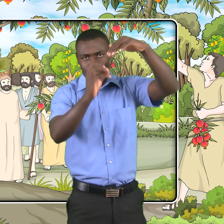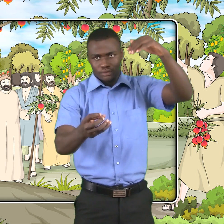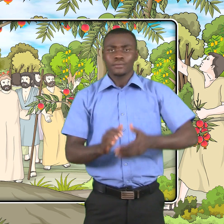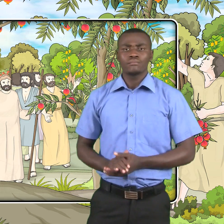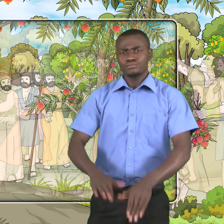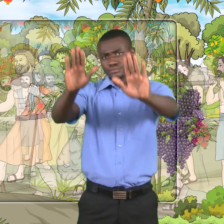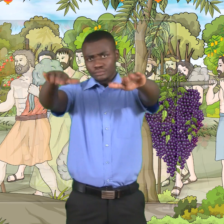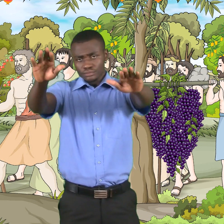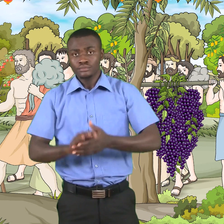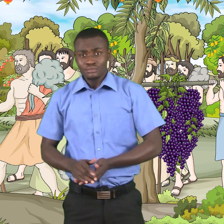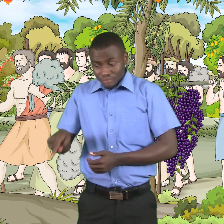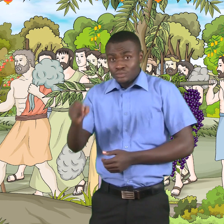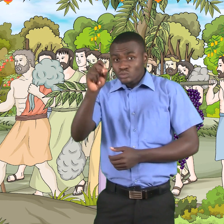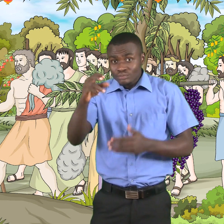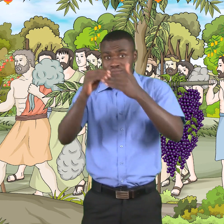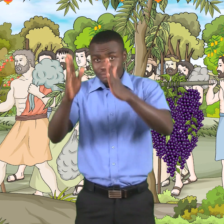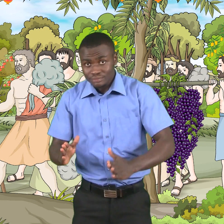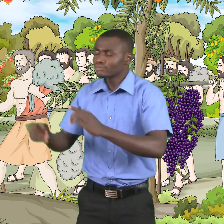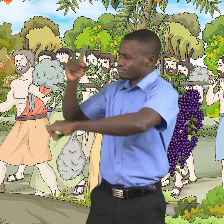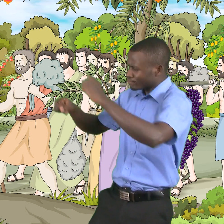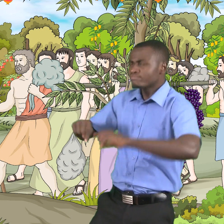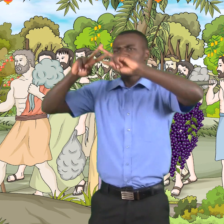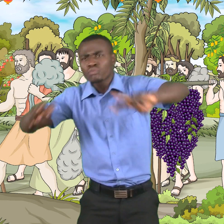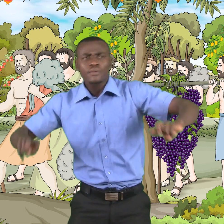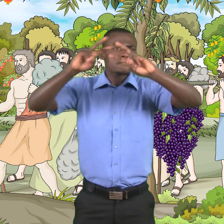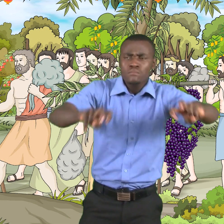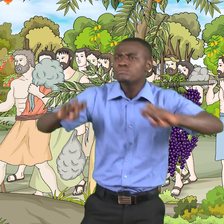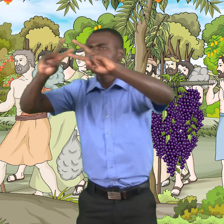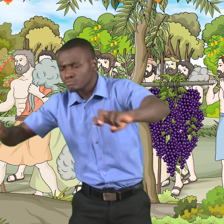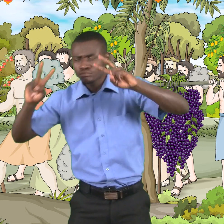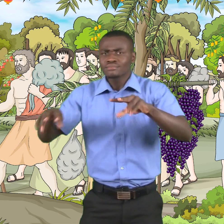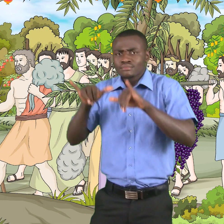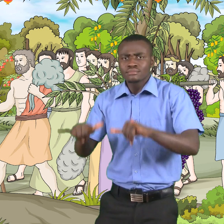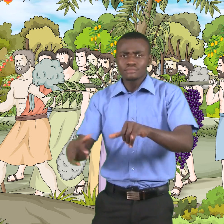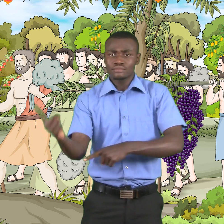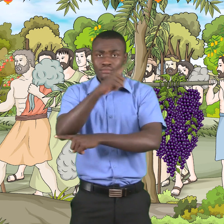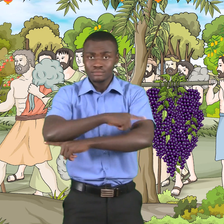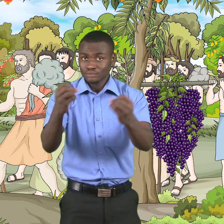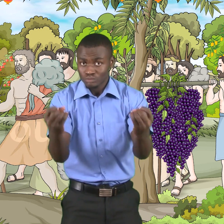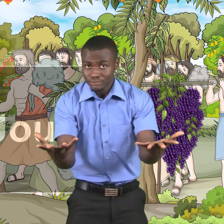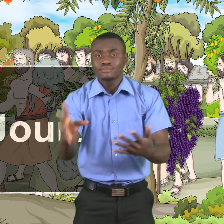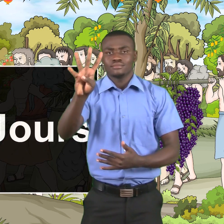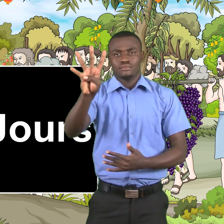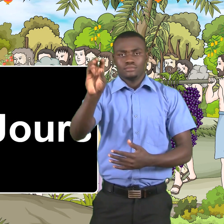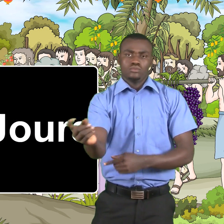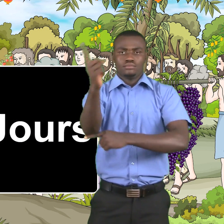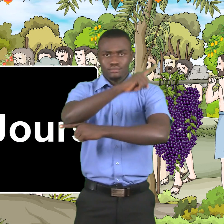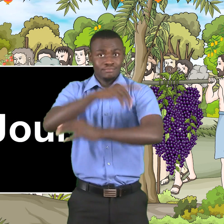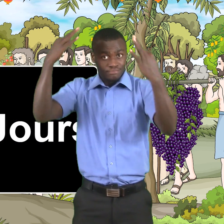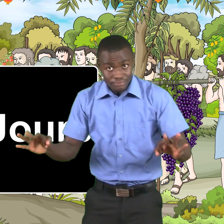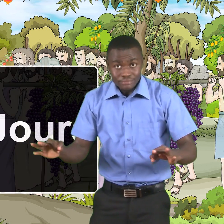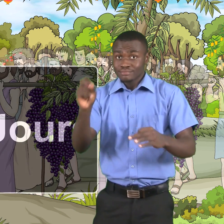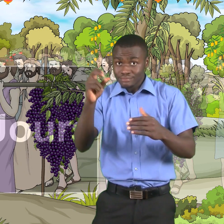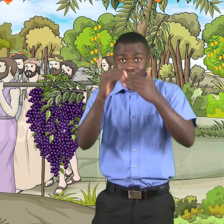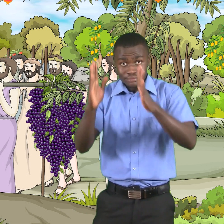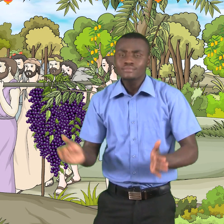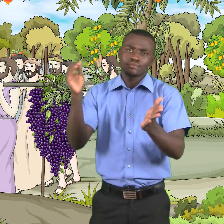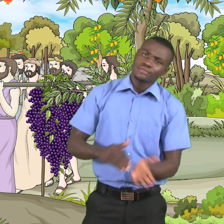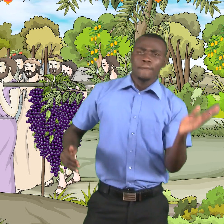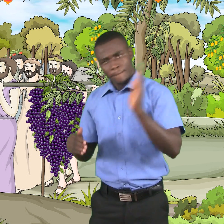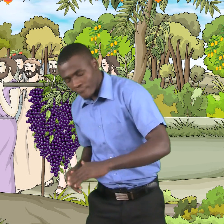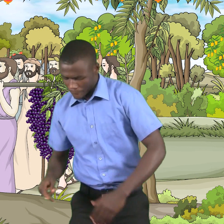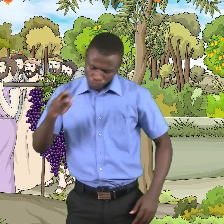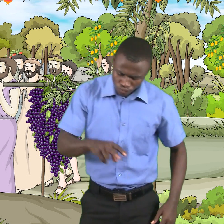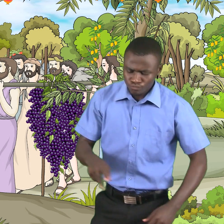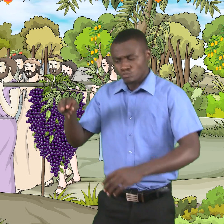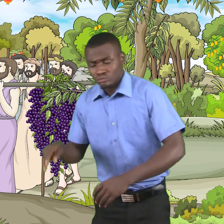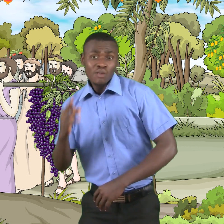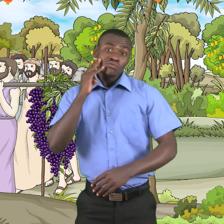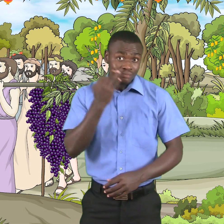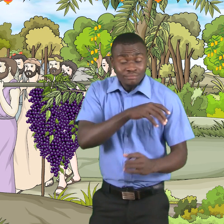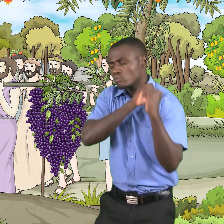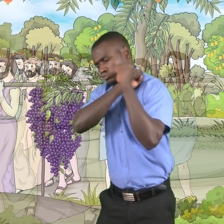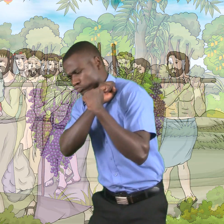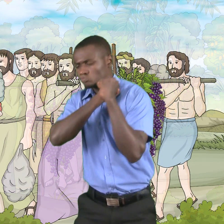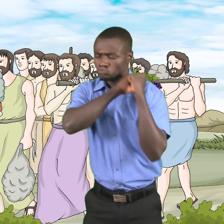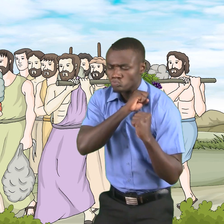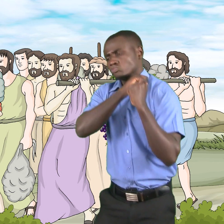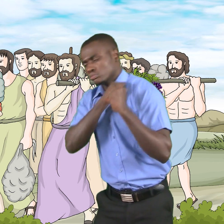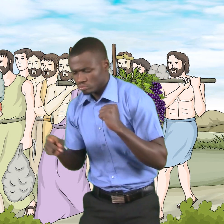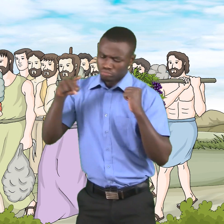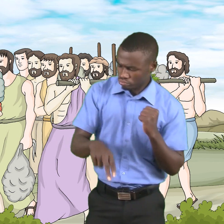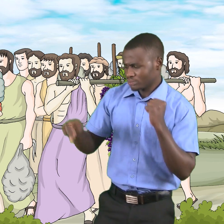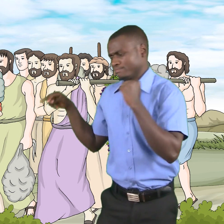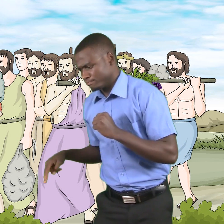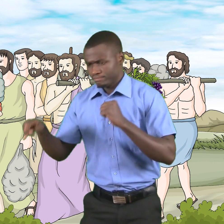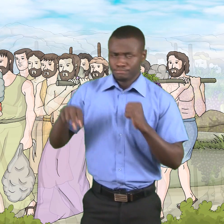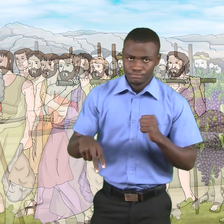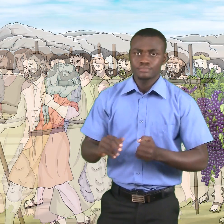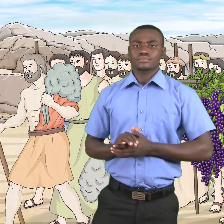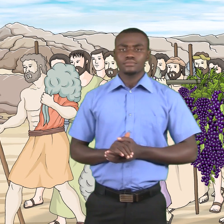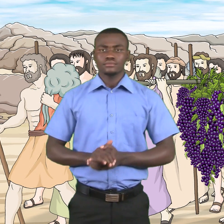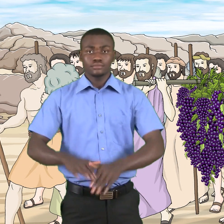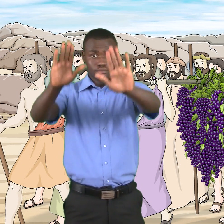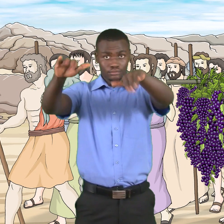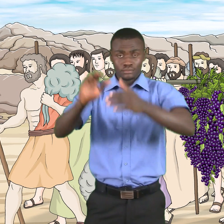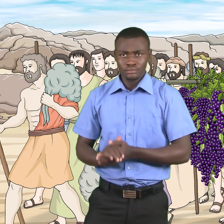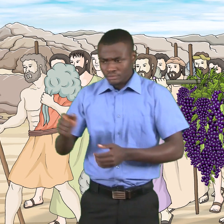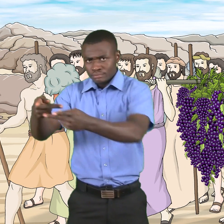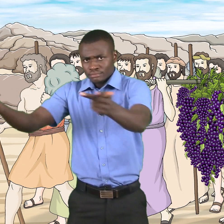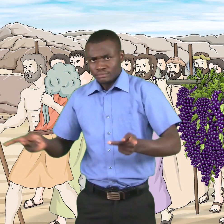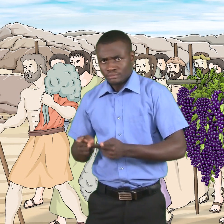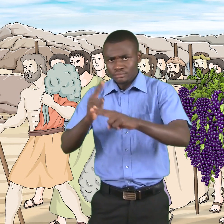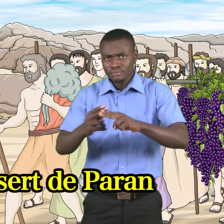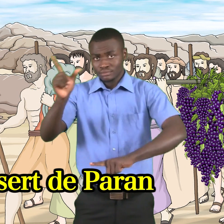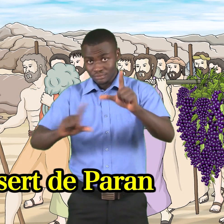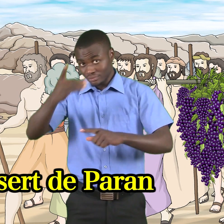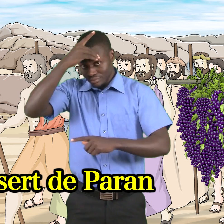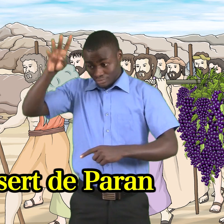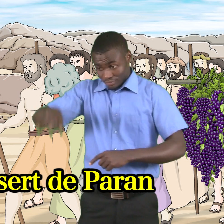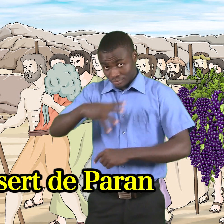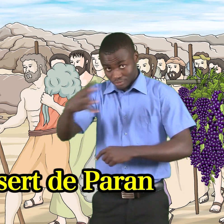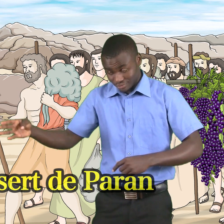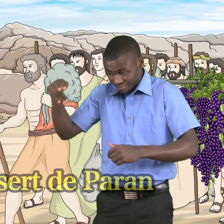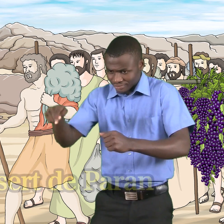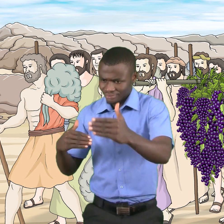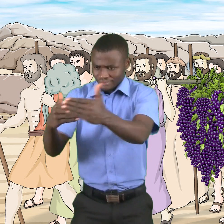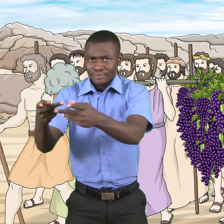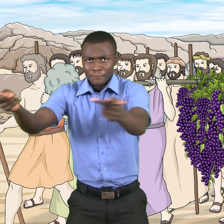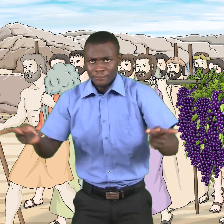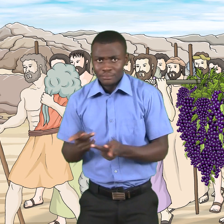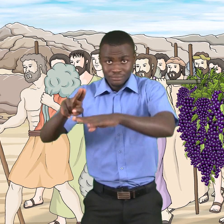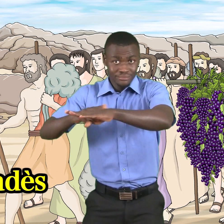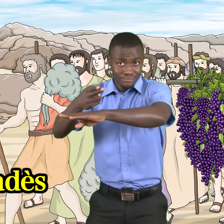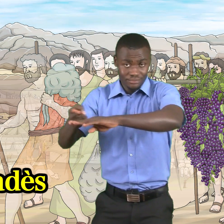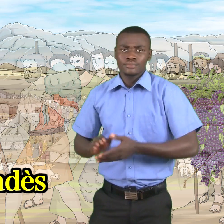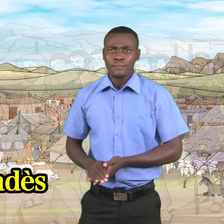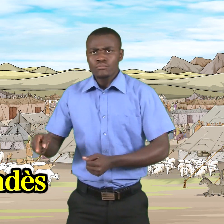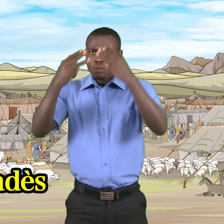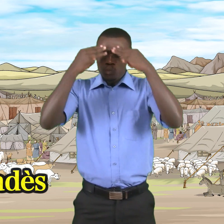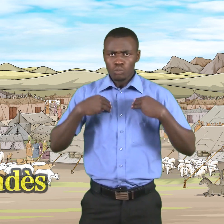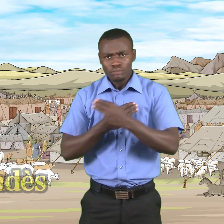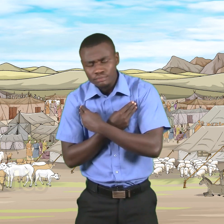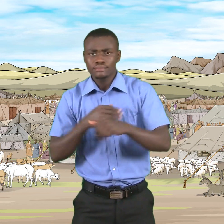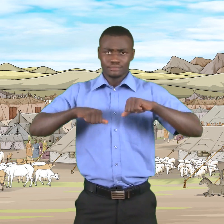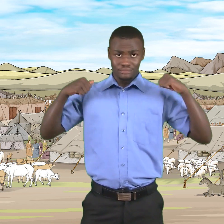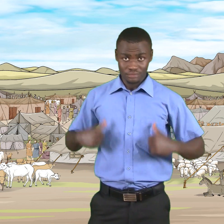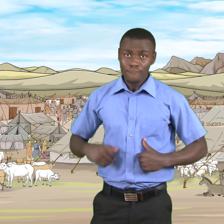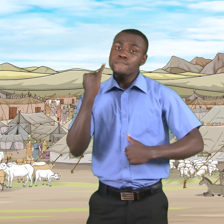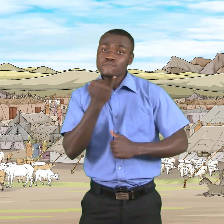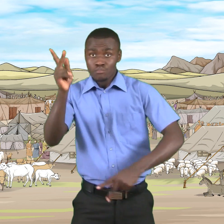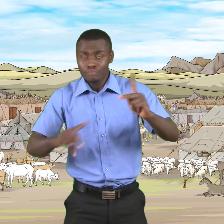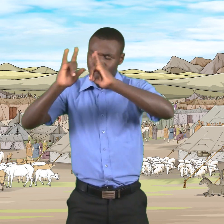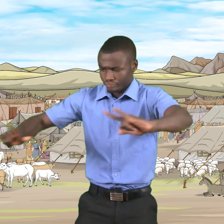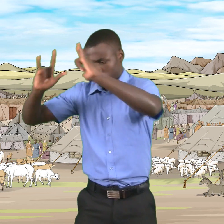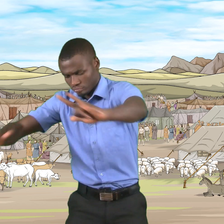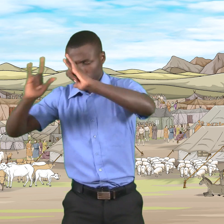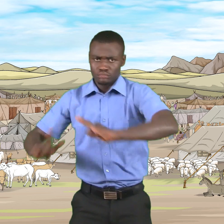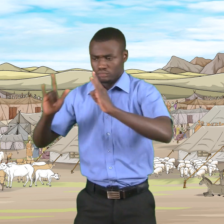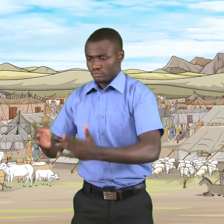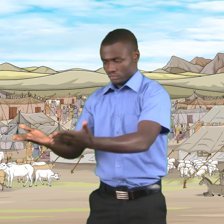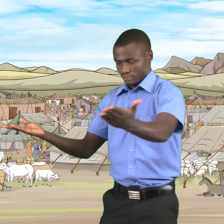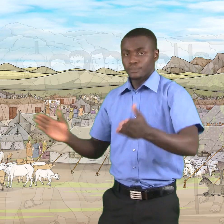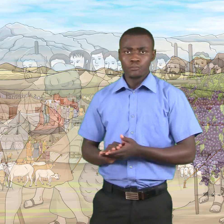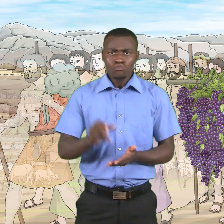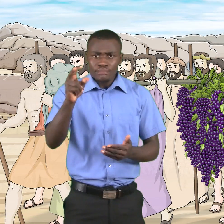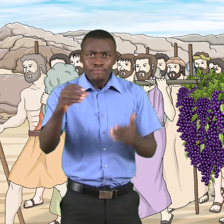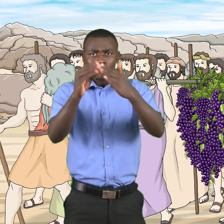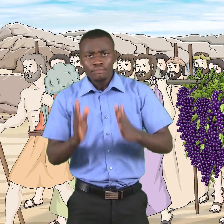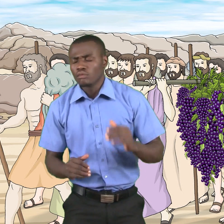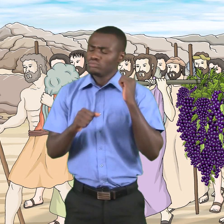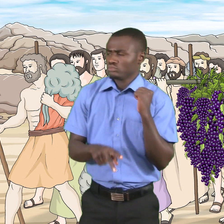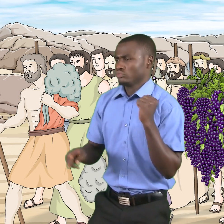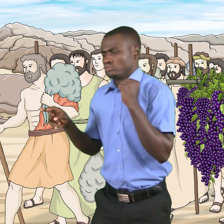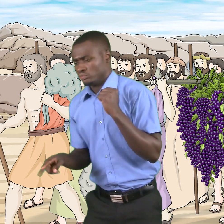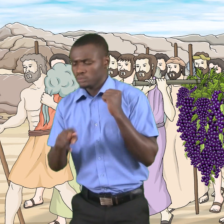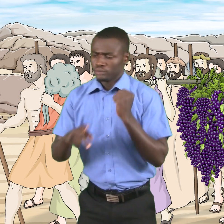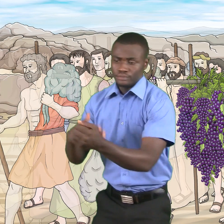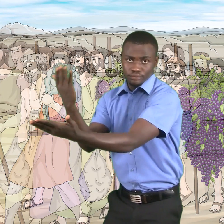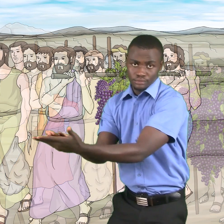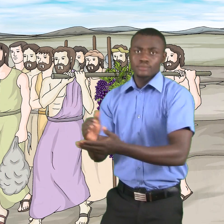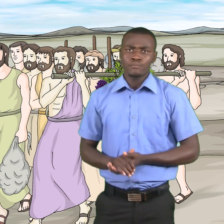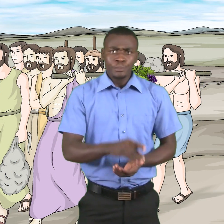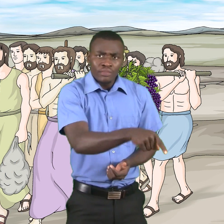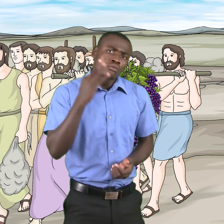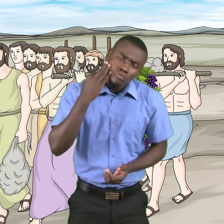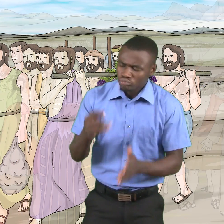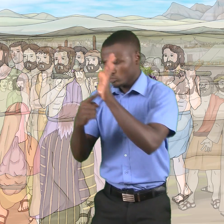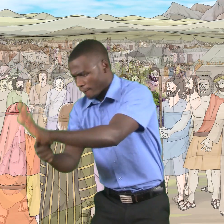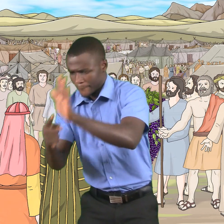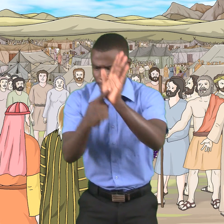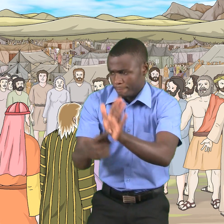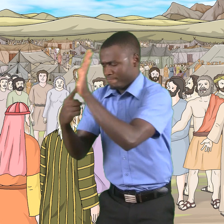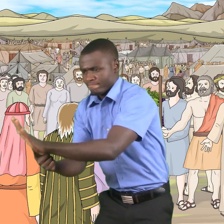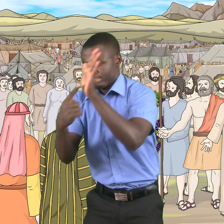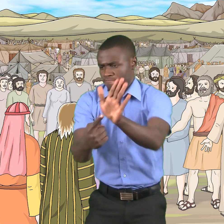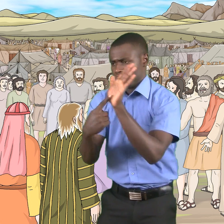After forty days the men returned from spying out the land, and they went back to Moses, Aaron, and the whole congregation of Israel in the Wilderness of Paran at Kadesh.